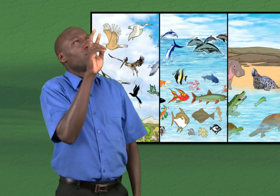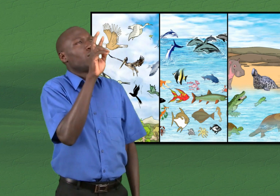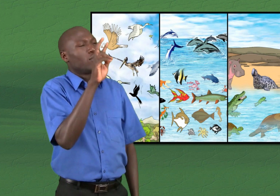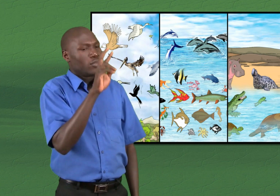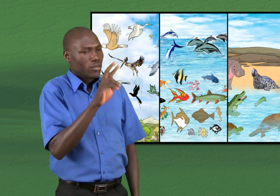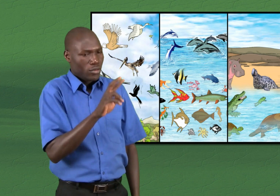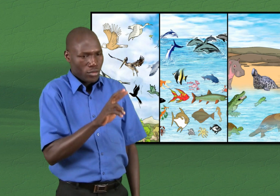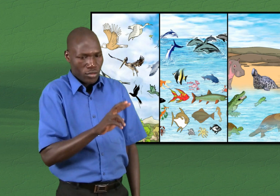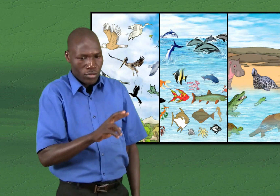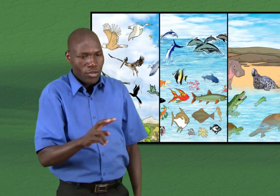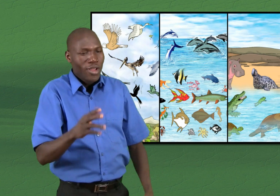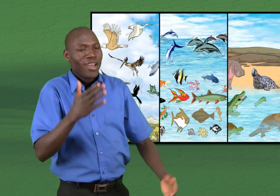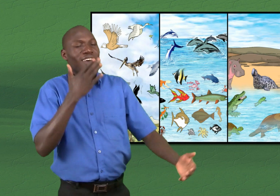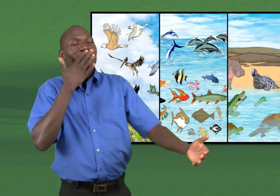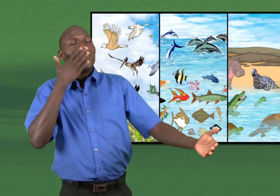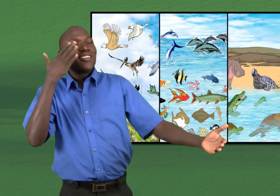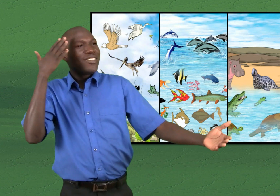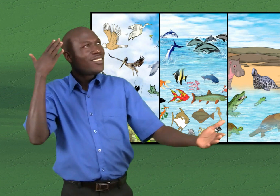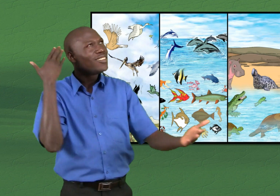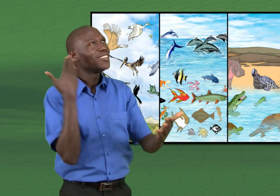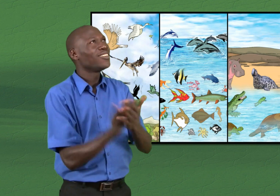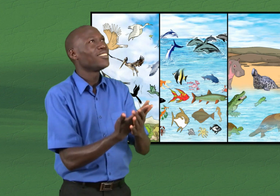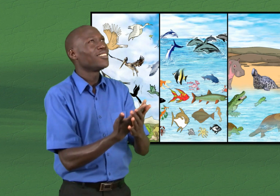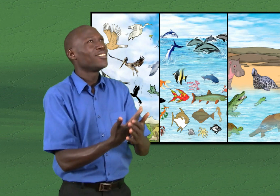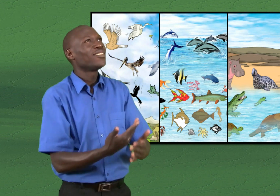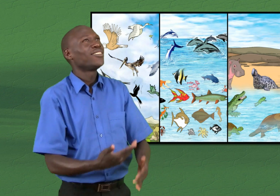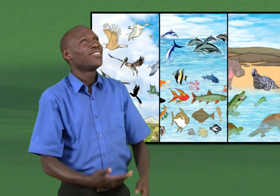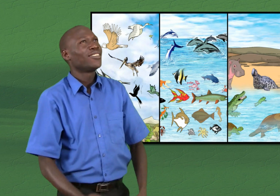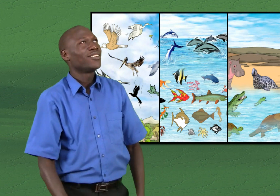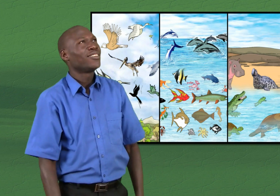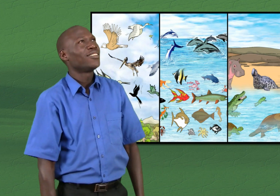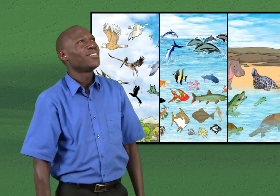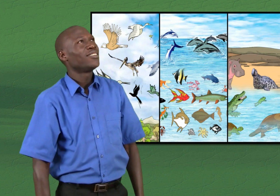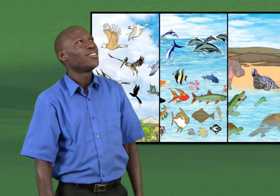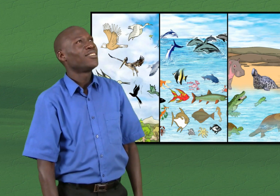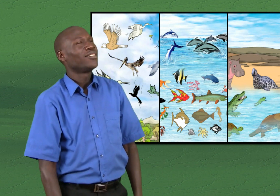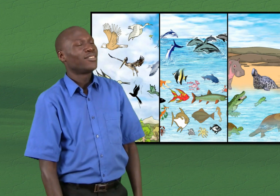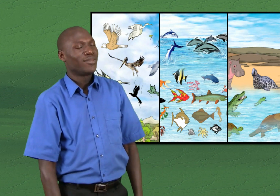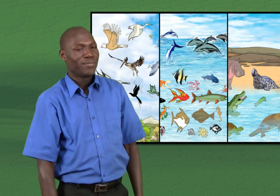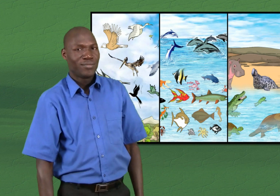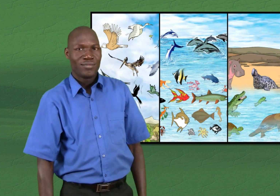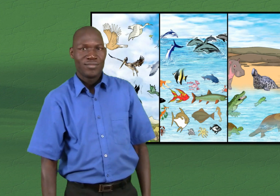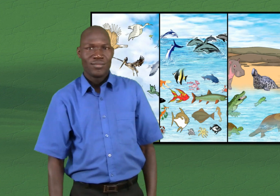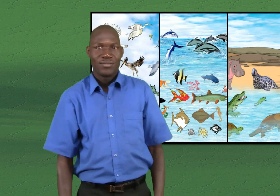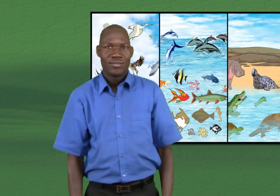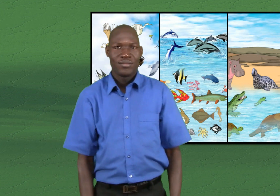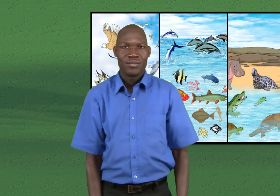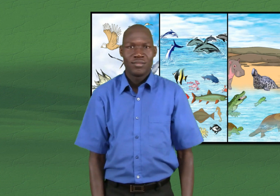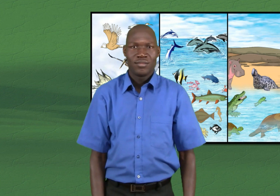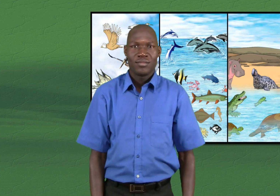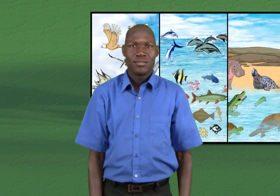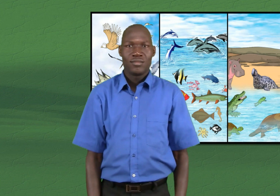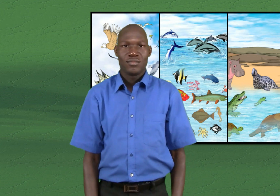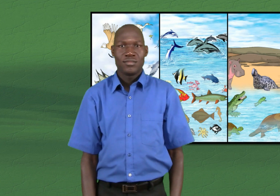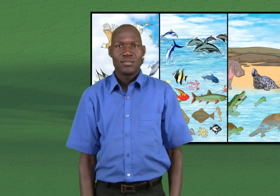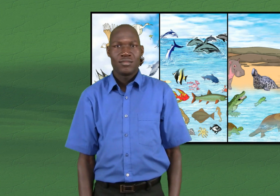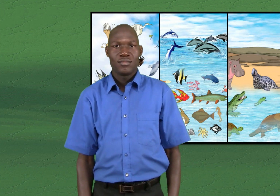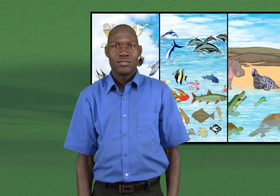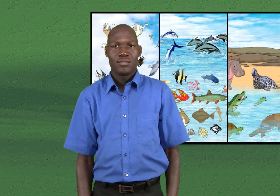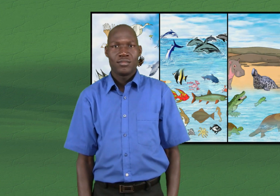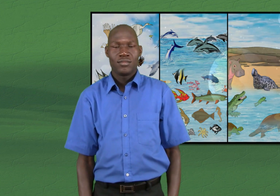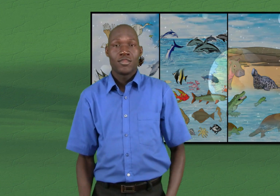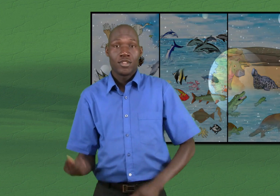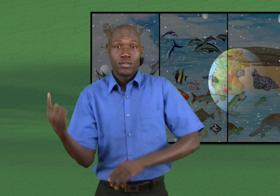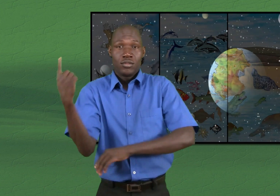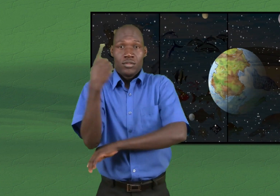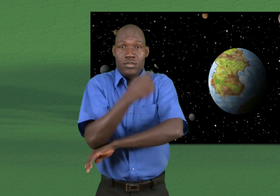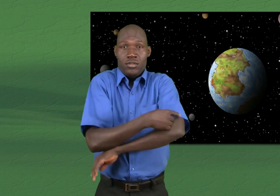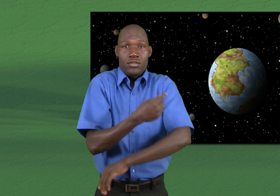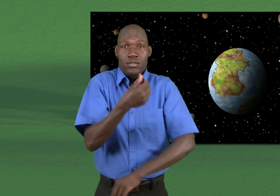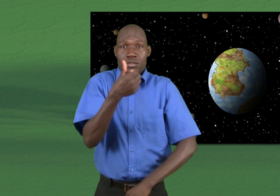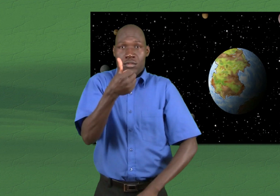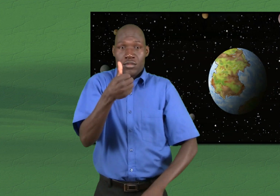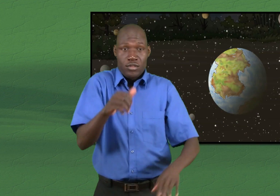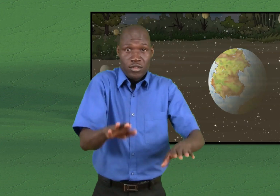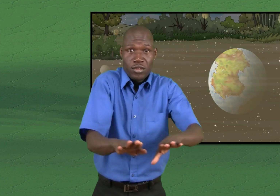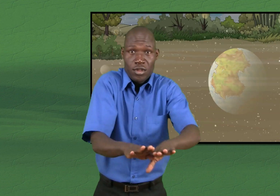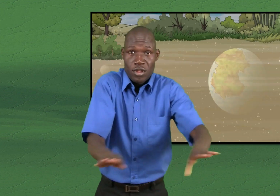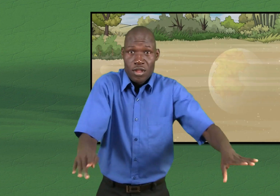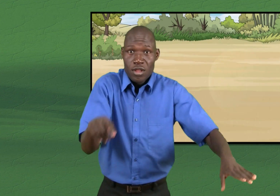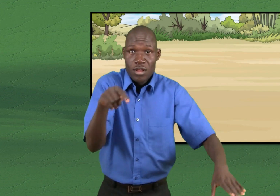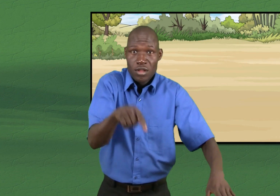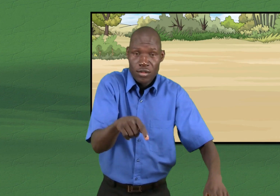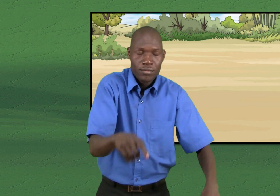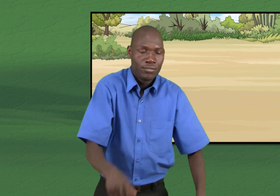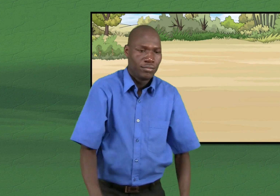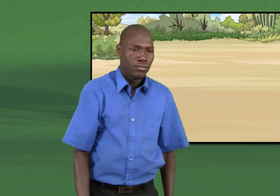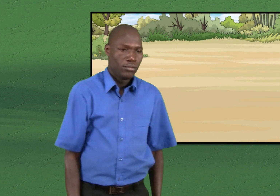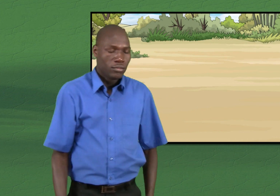And there was evening, and there was morning—the fifth day.